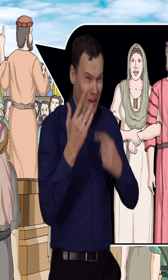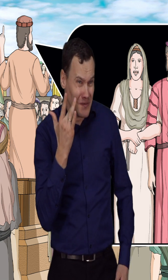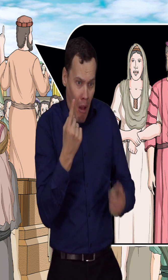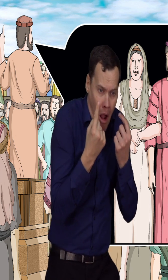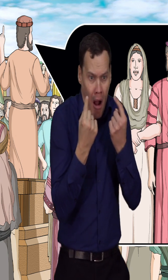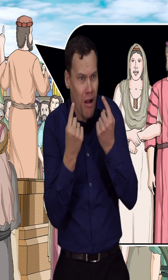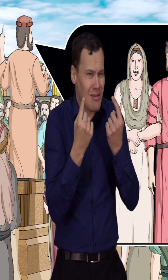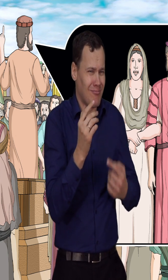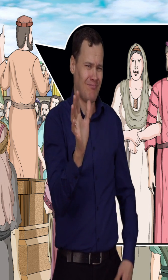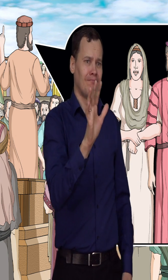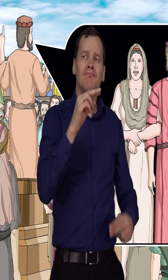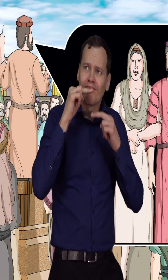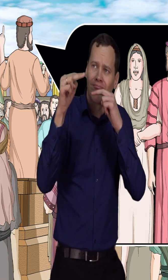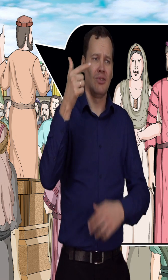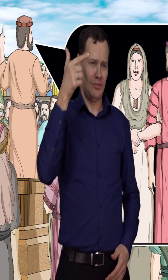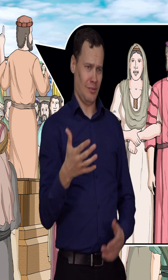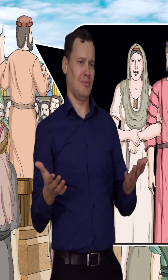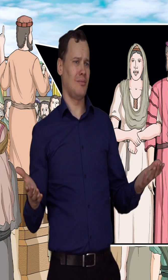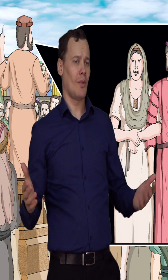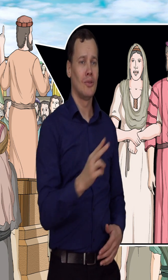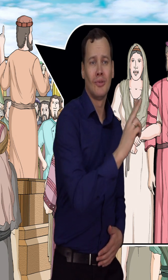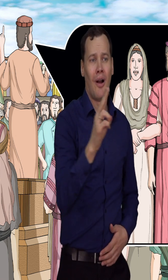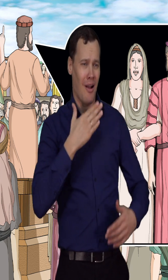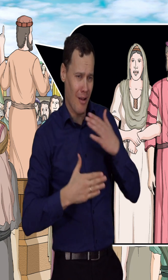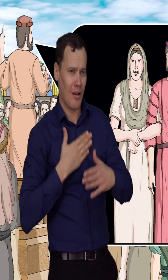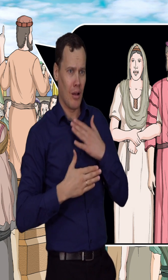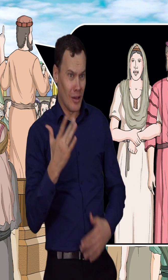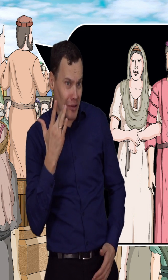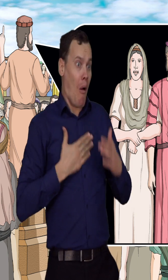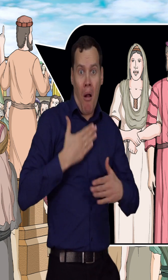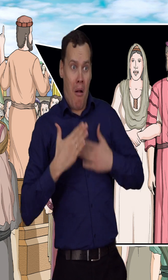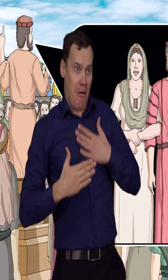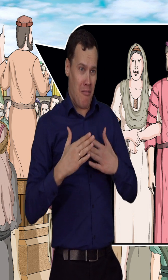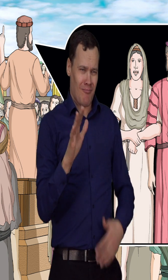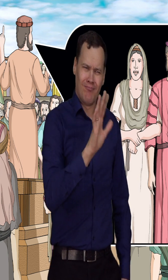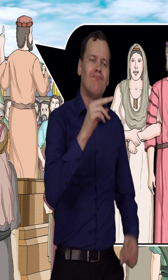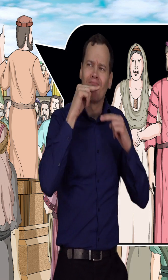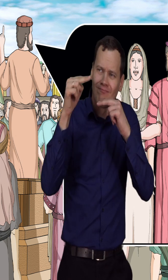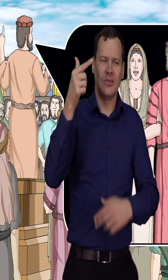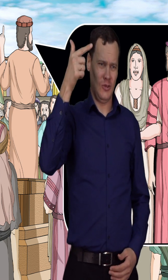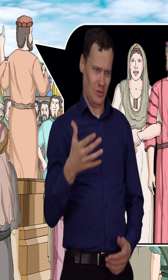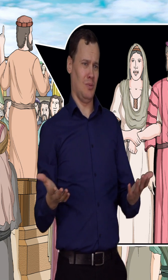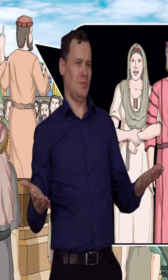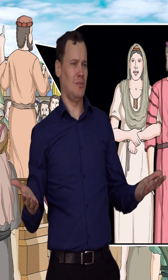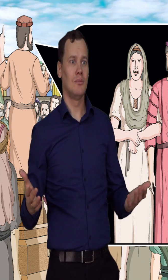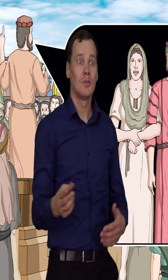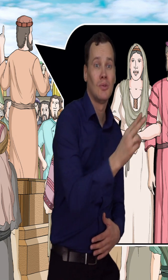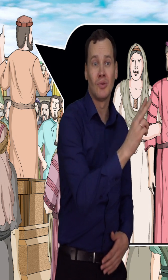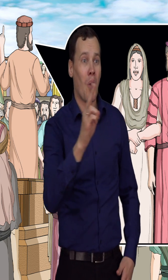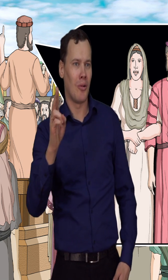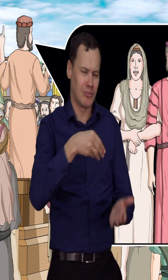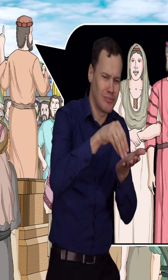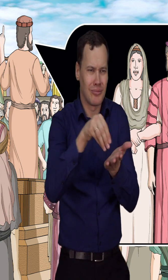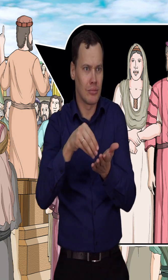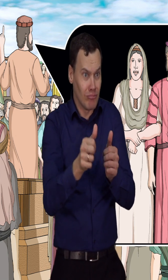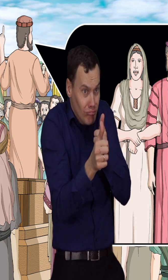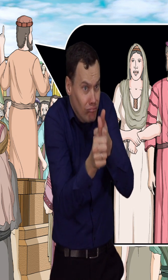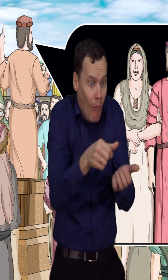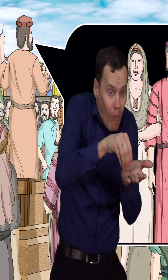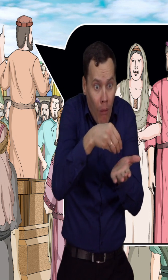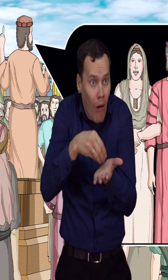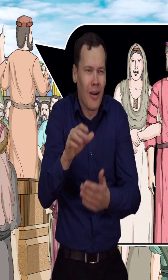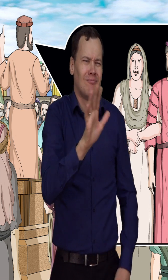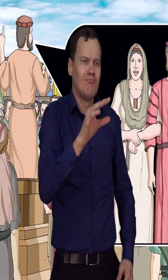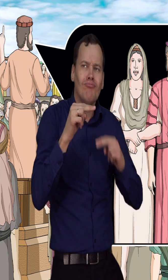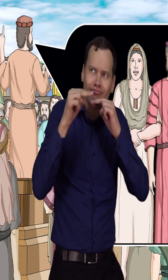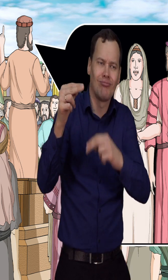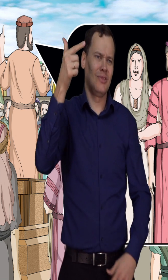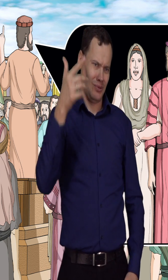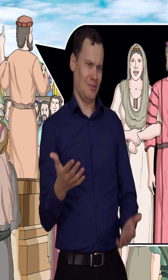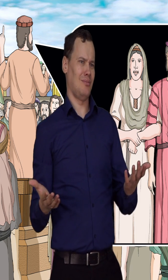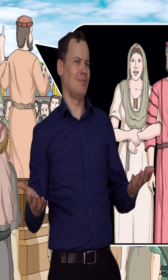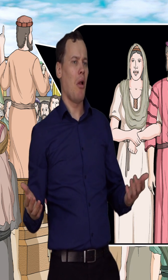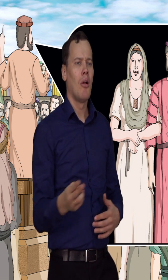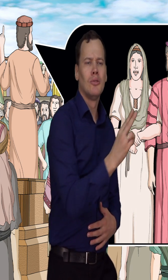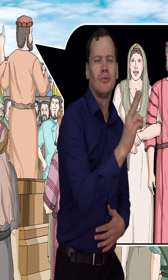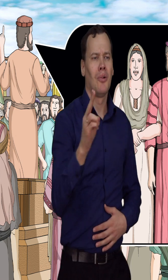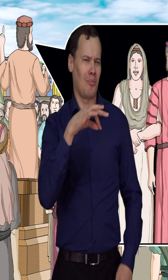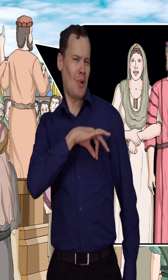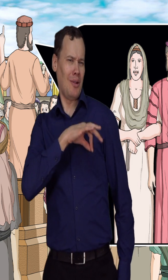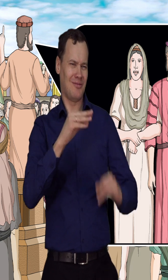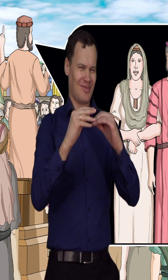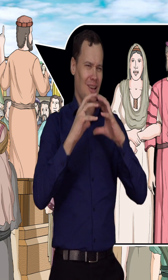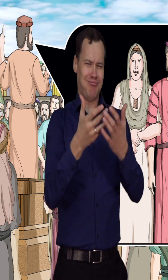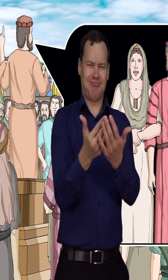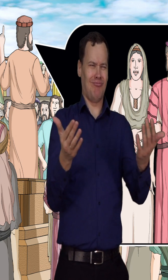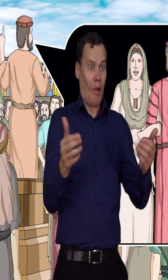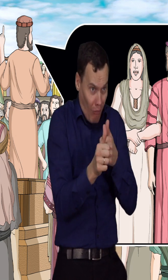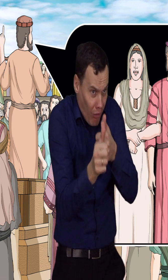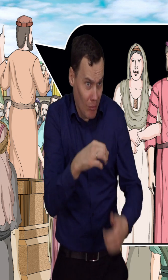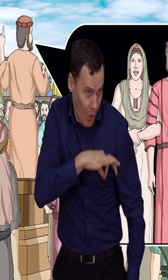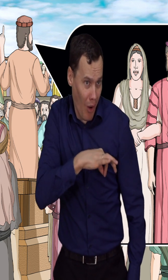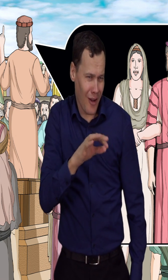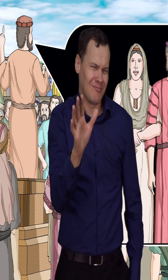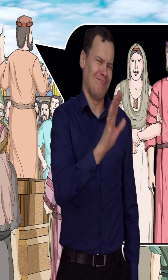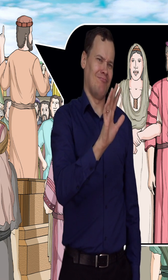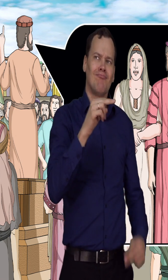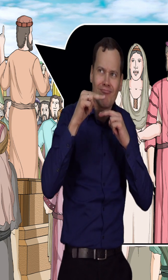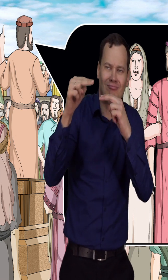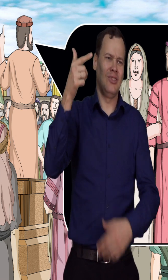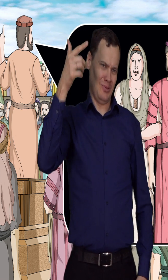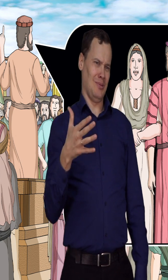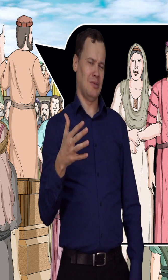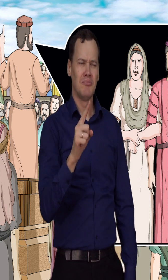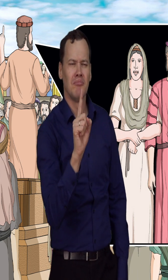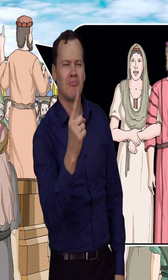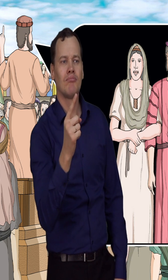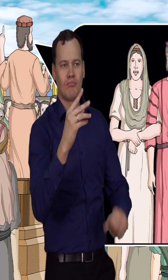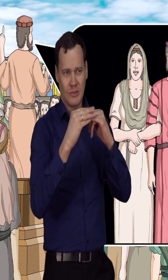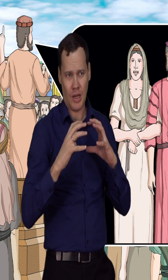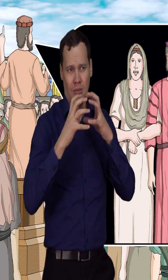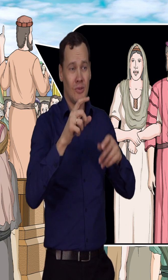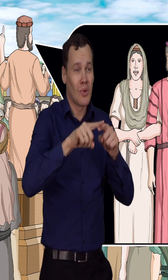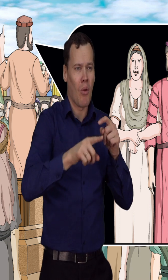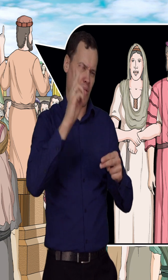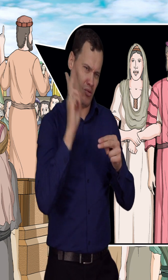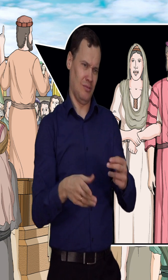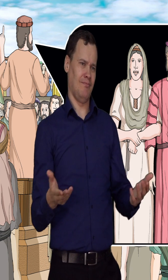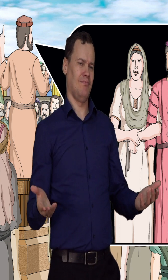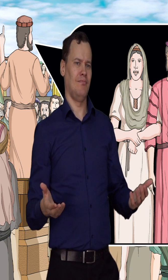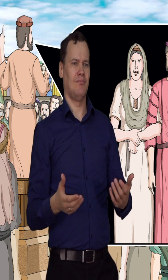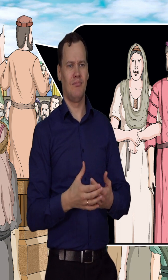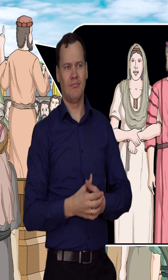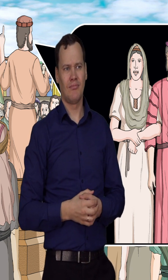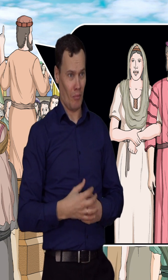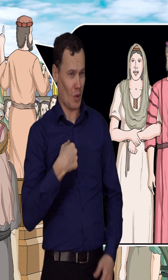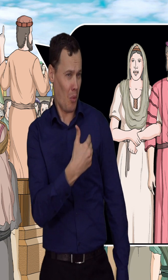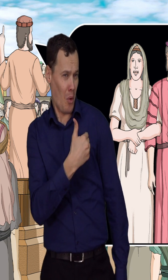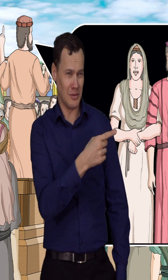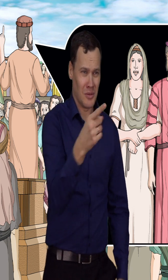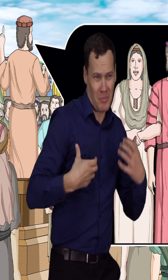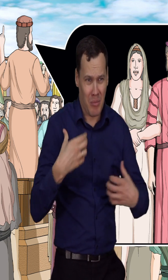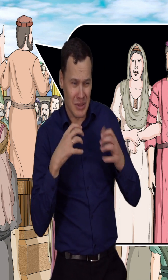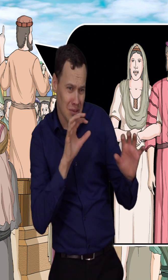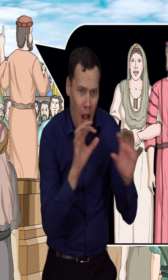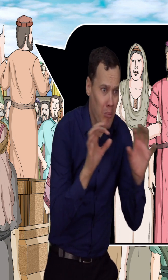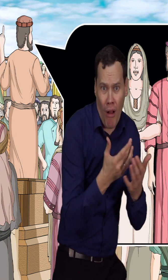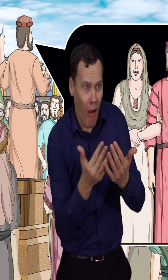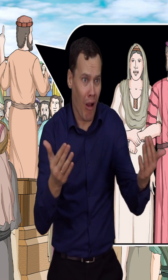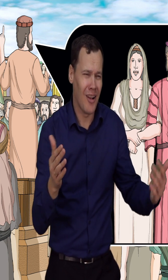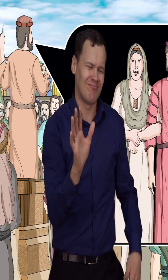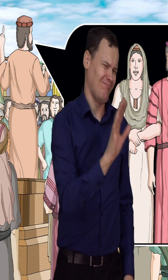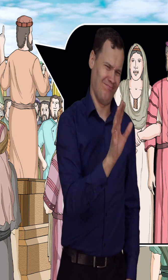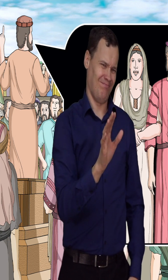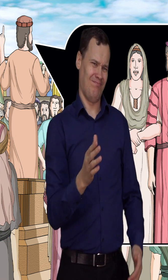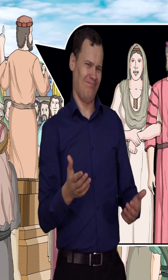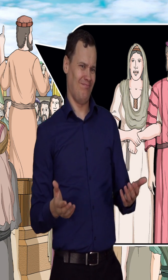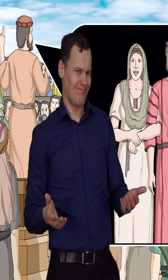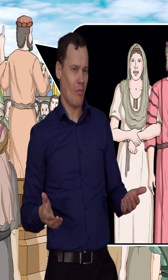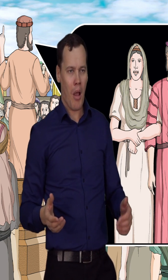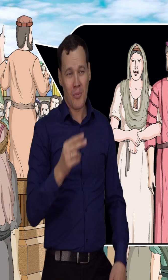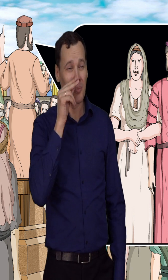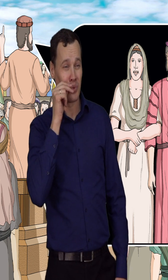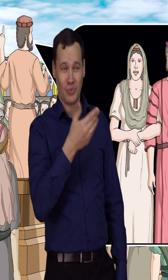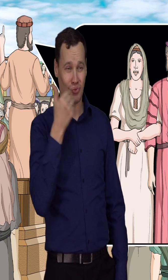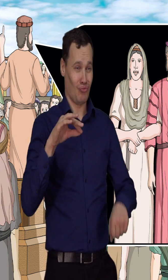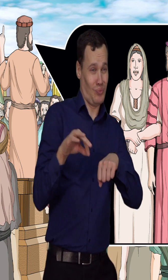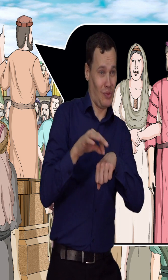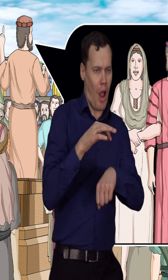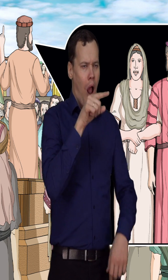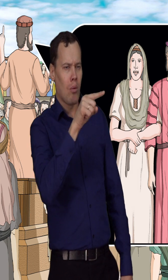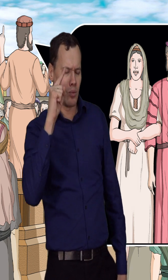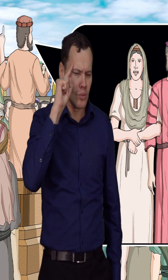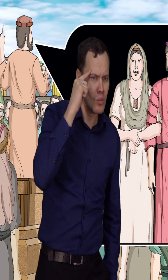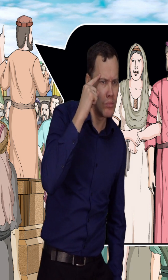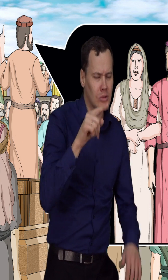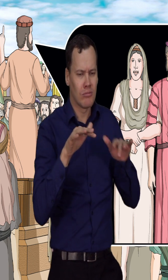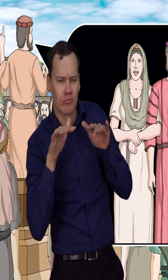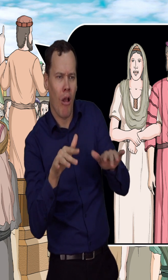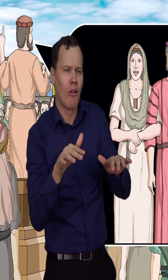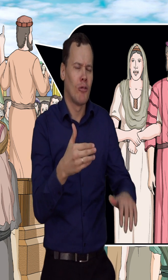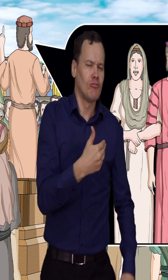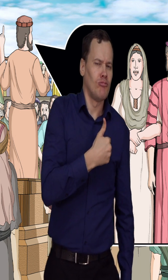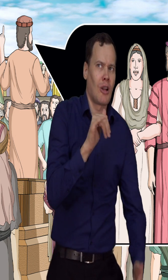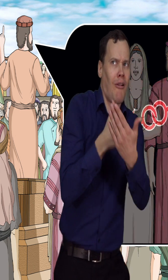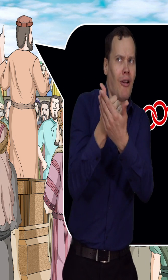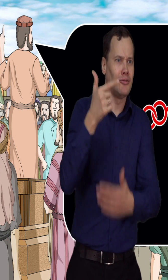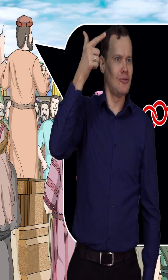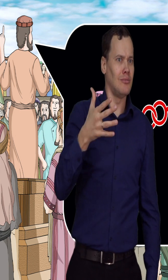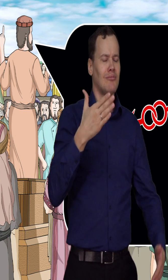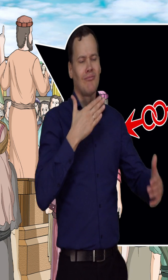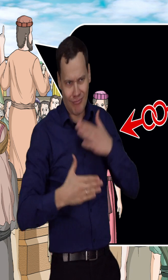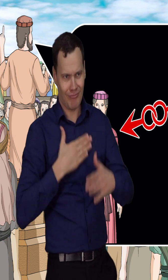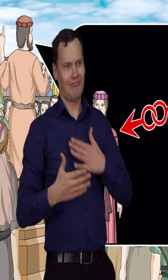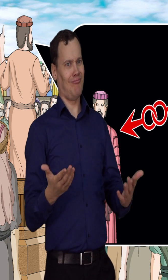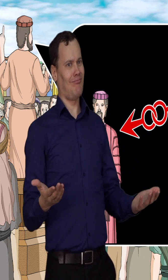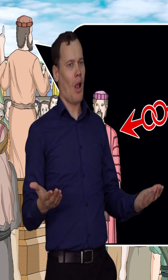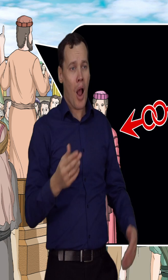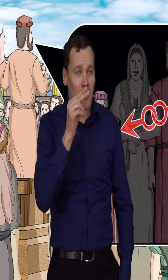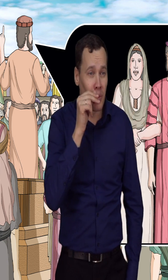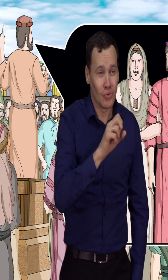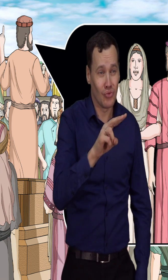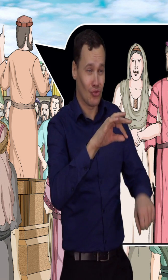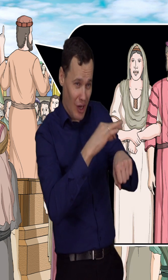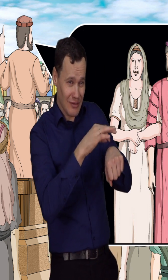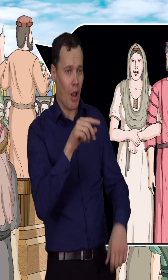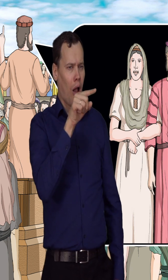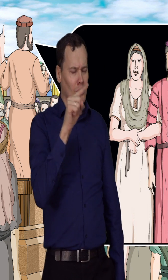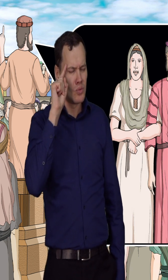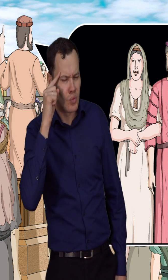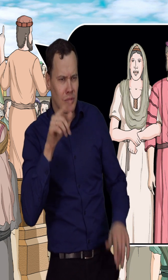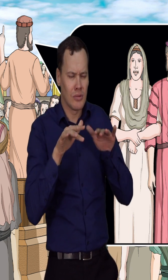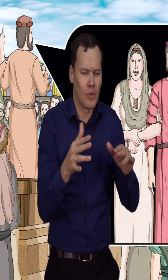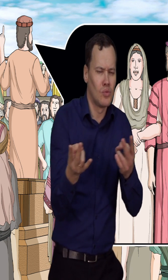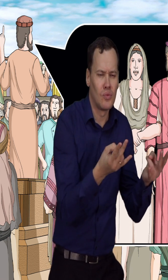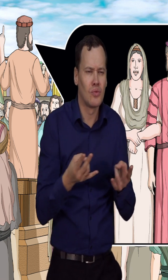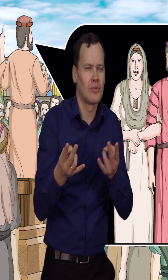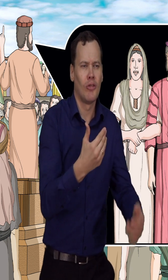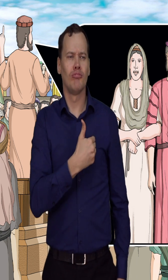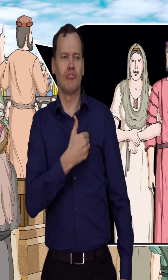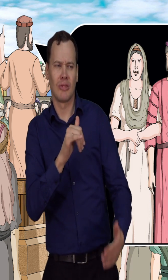However, if someone thinks he is acting inappropriately toward his betrothed, and if she is beyond her youth and they ought to marry, let him do as he wishes; he is not sinning;